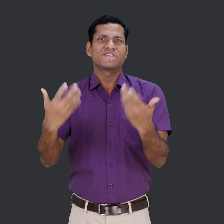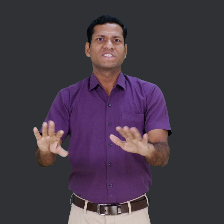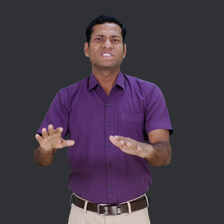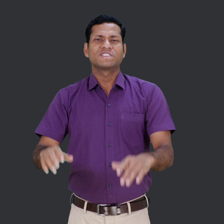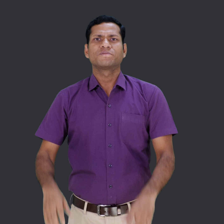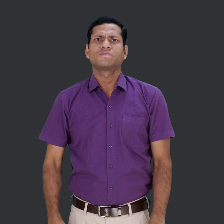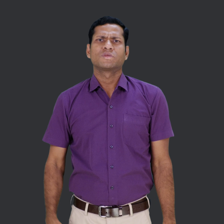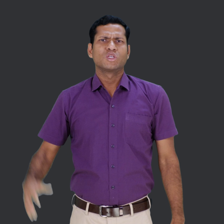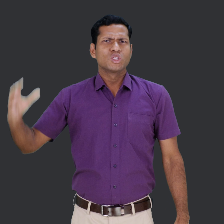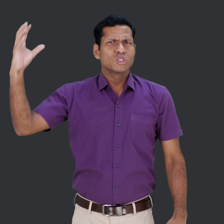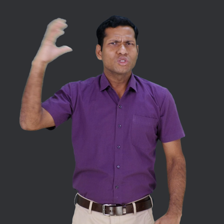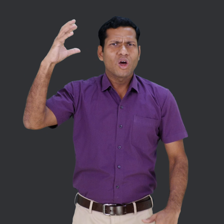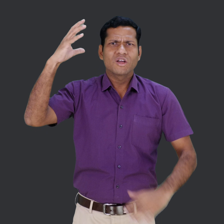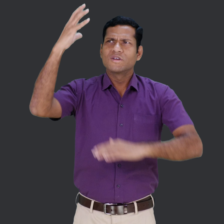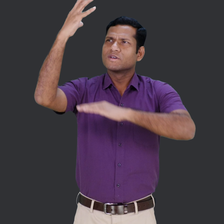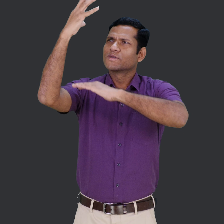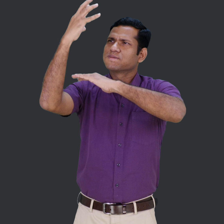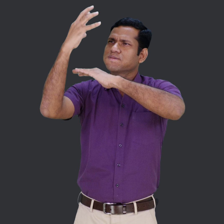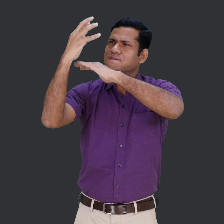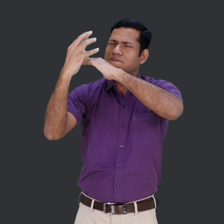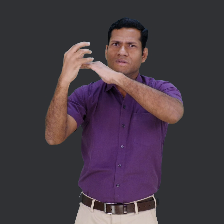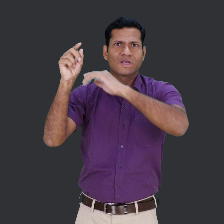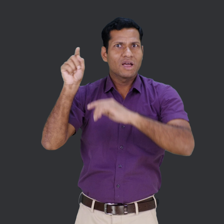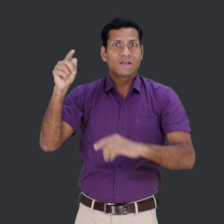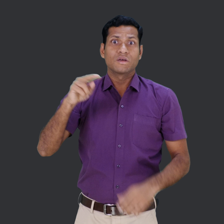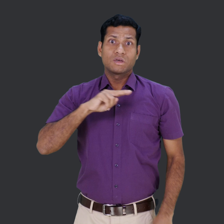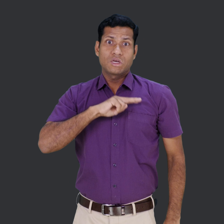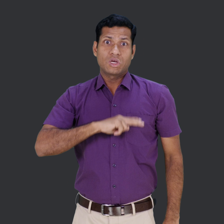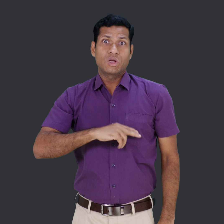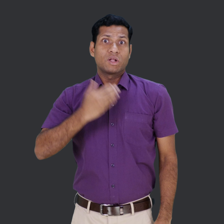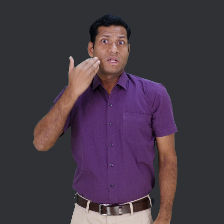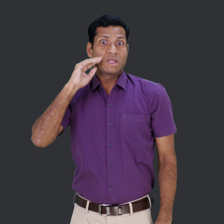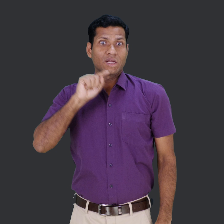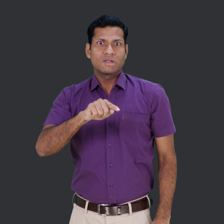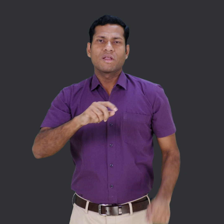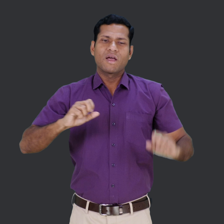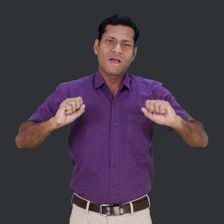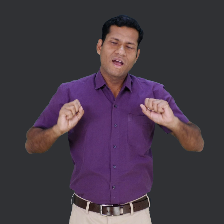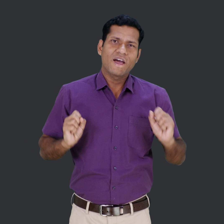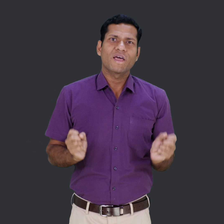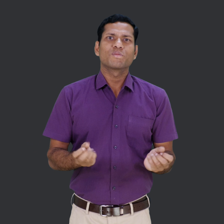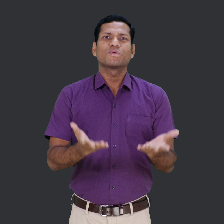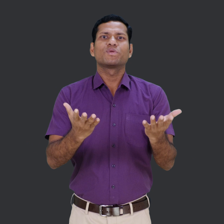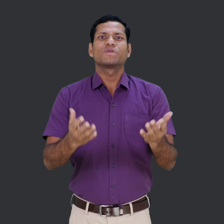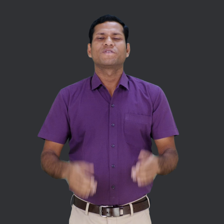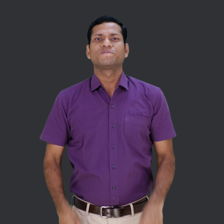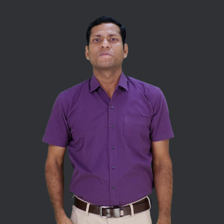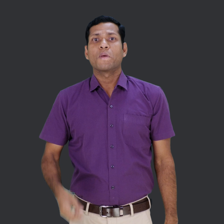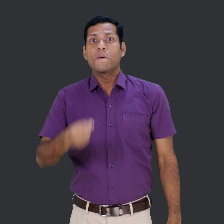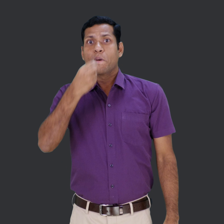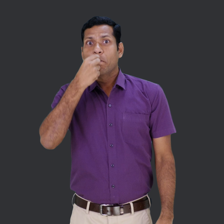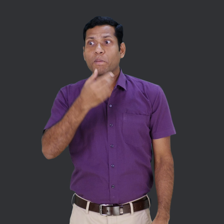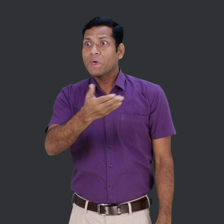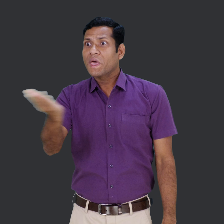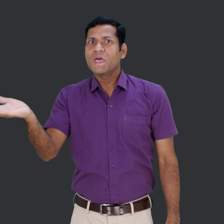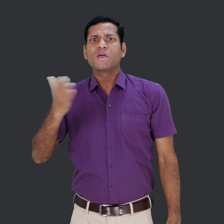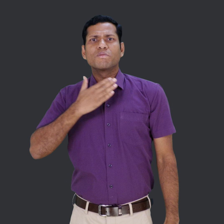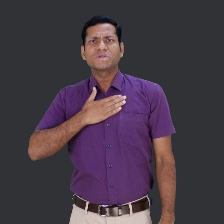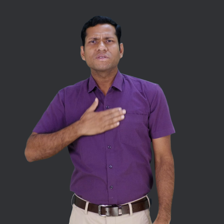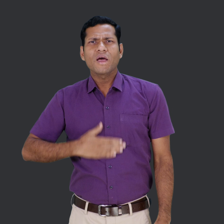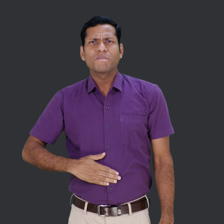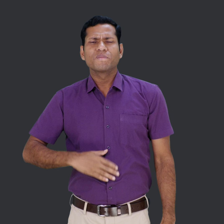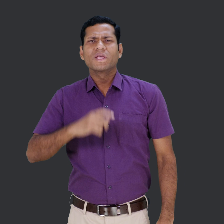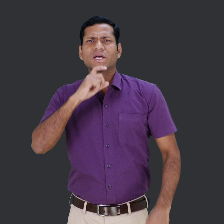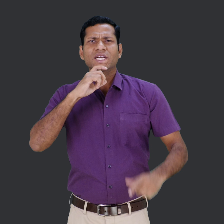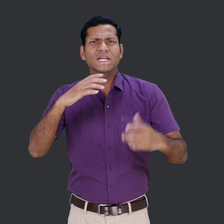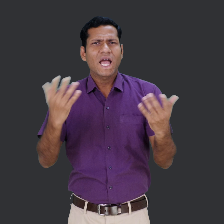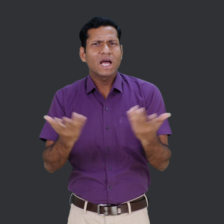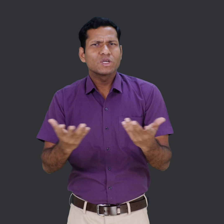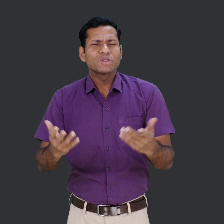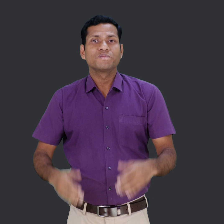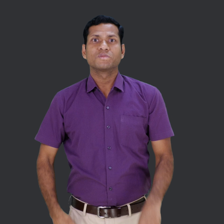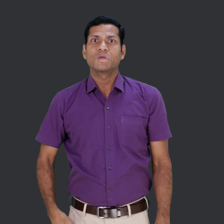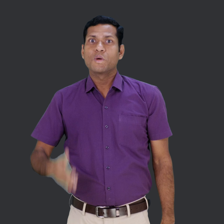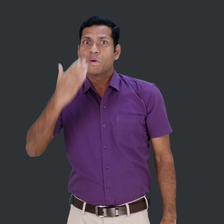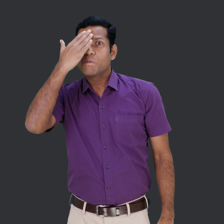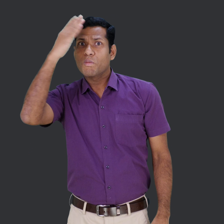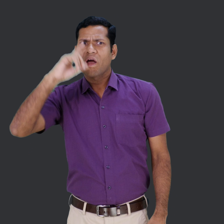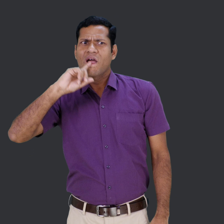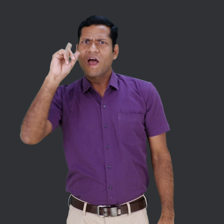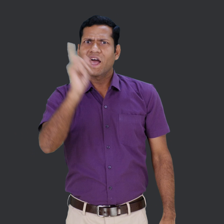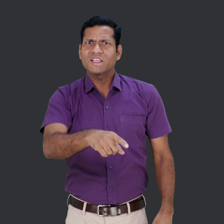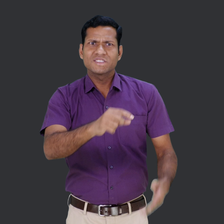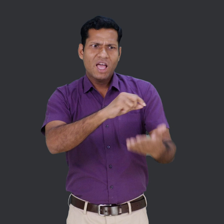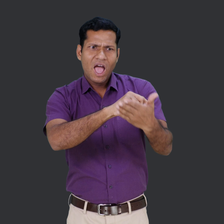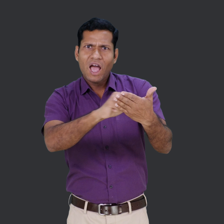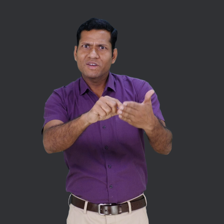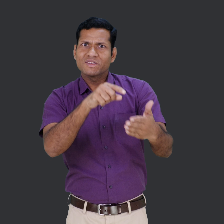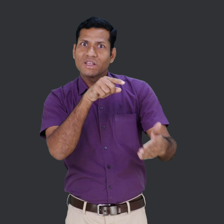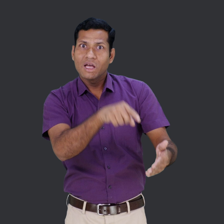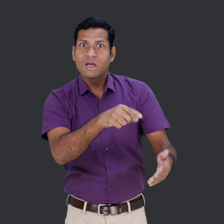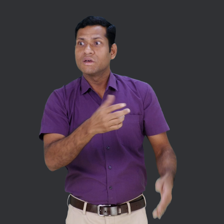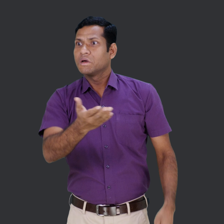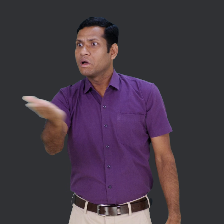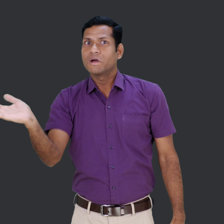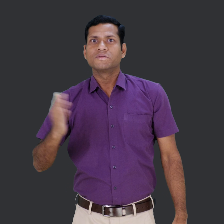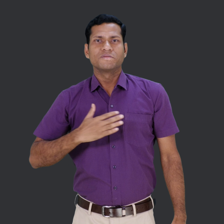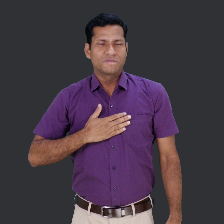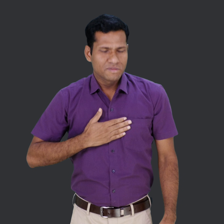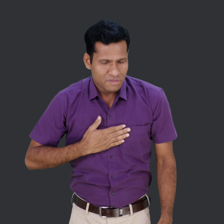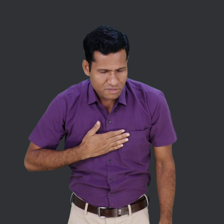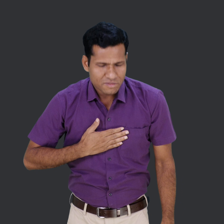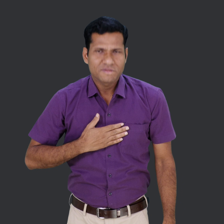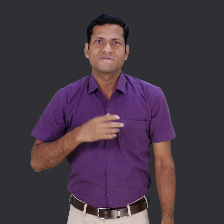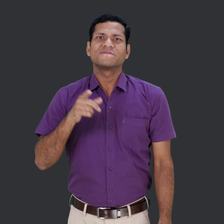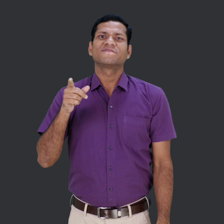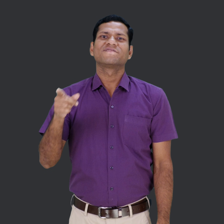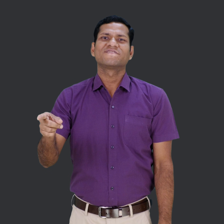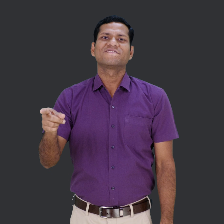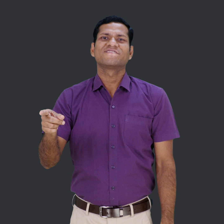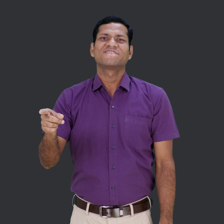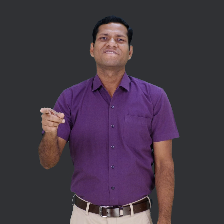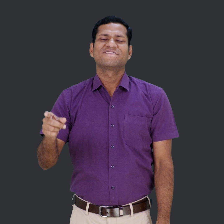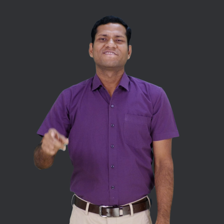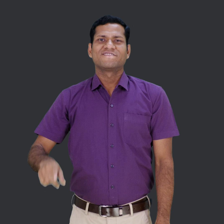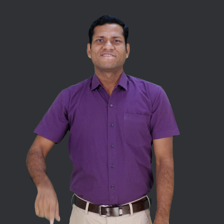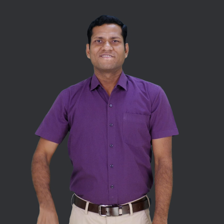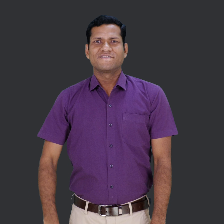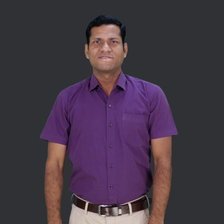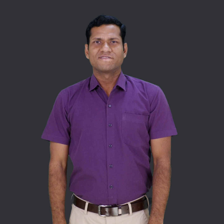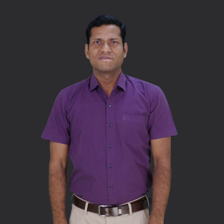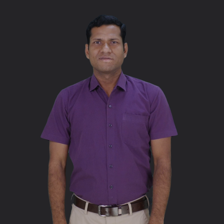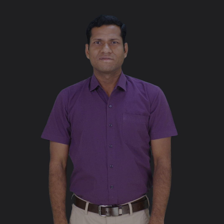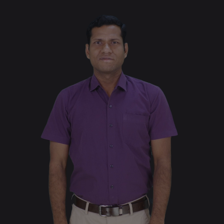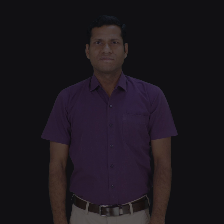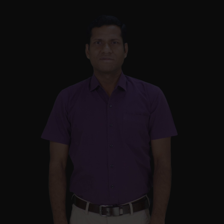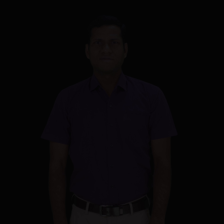And they rested on the Sabbath, according to the commandment.